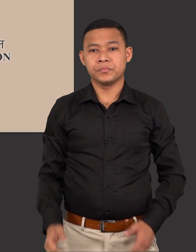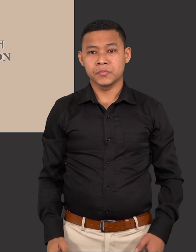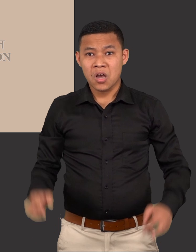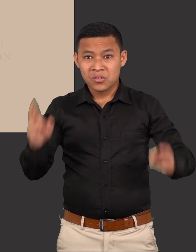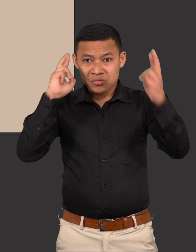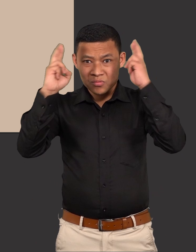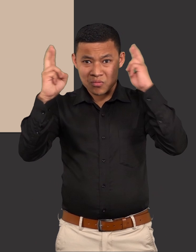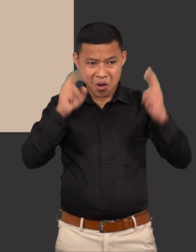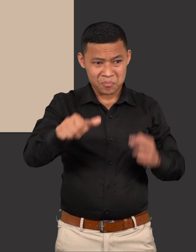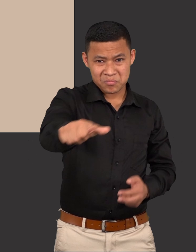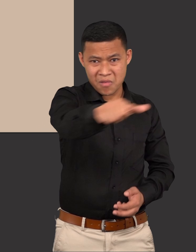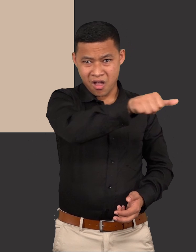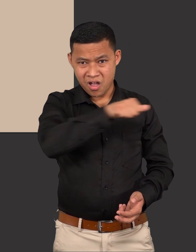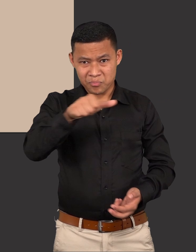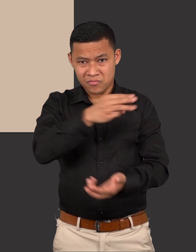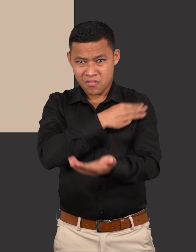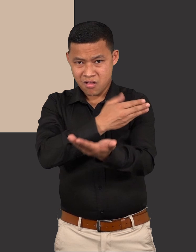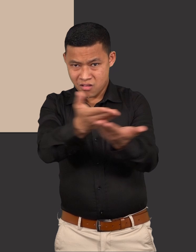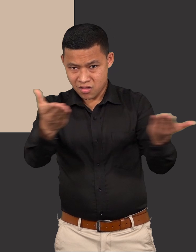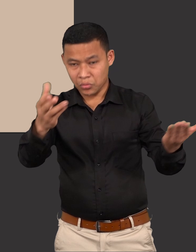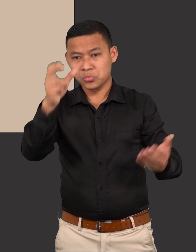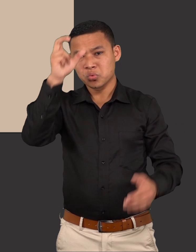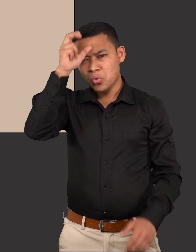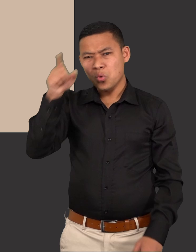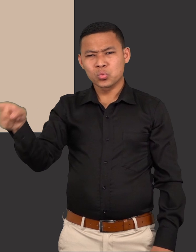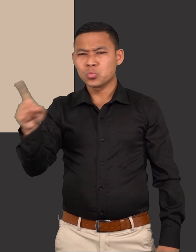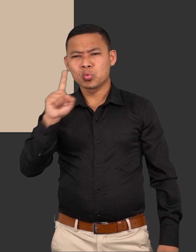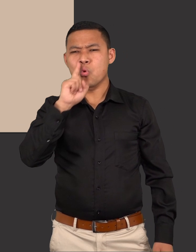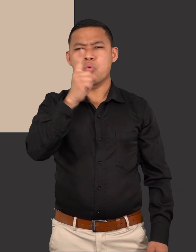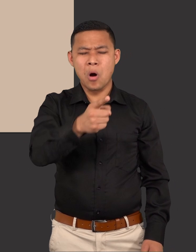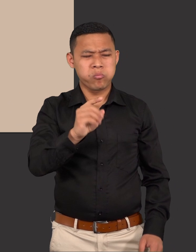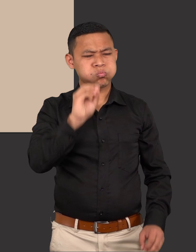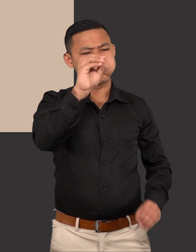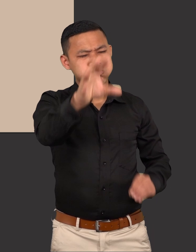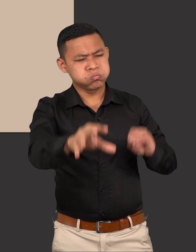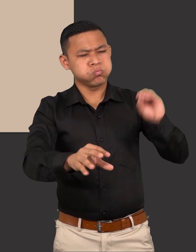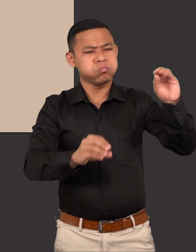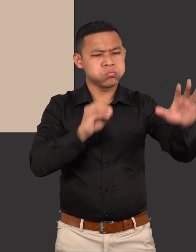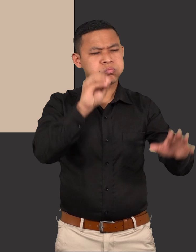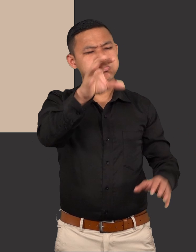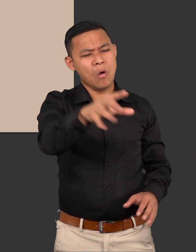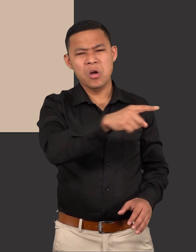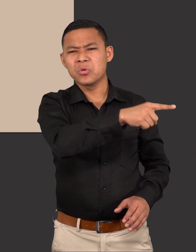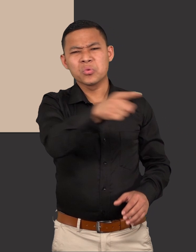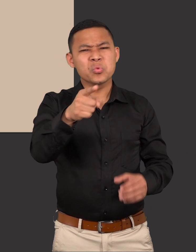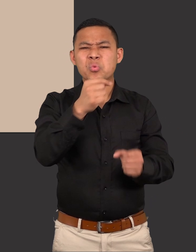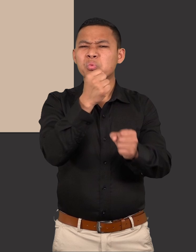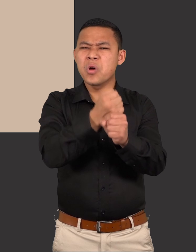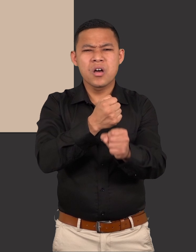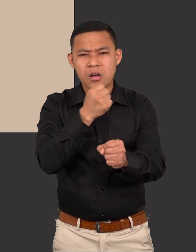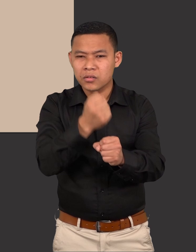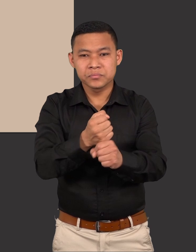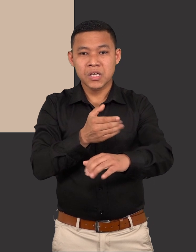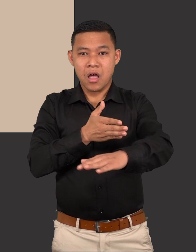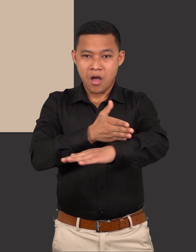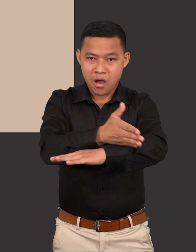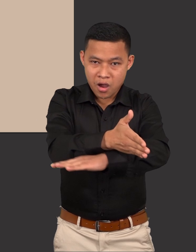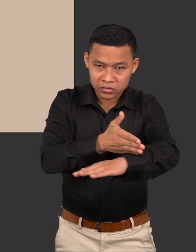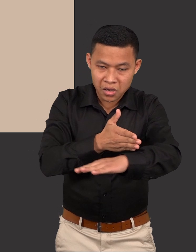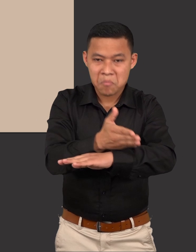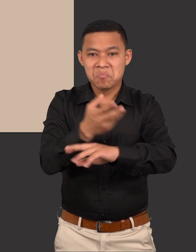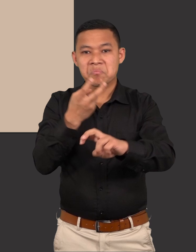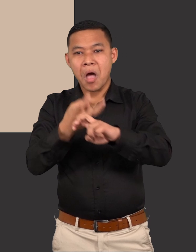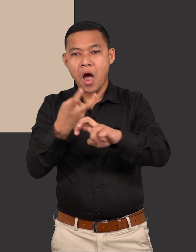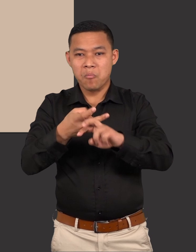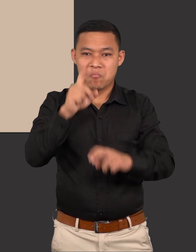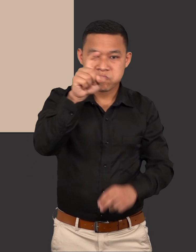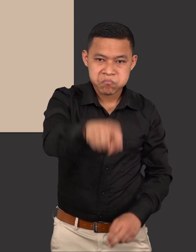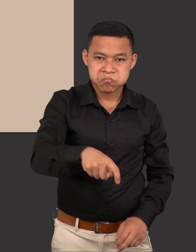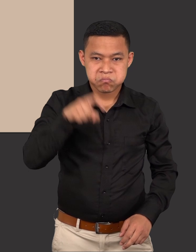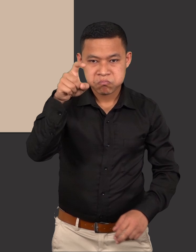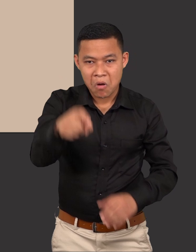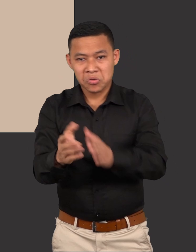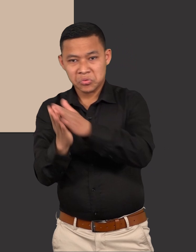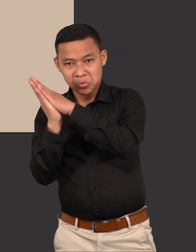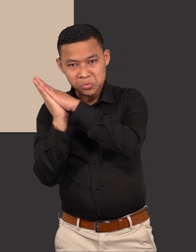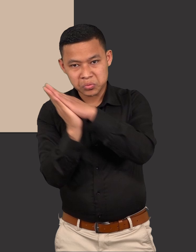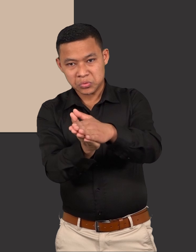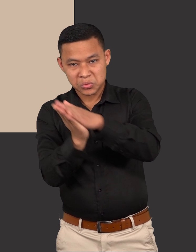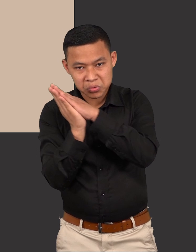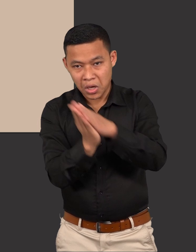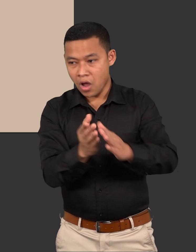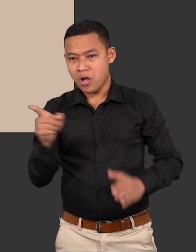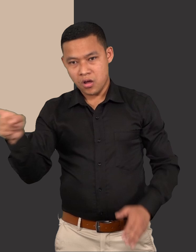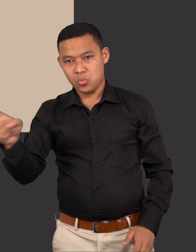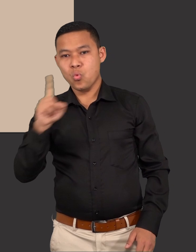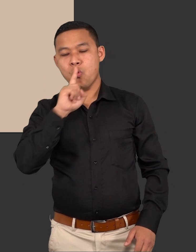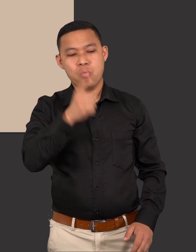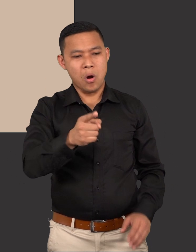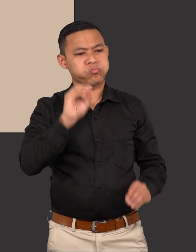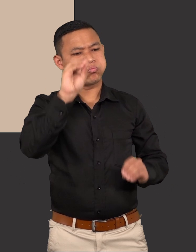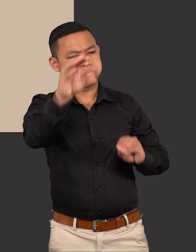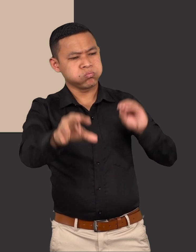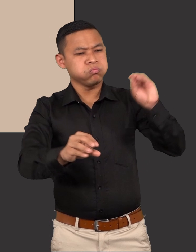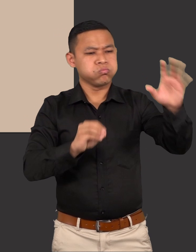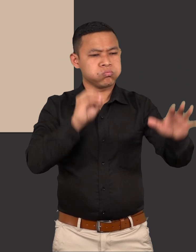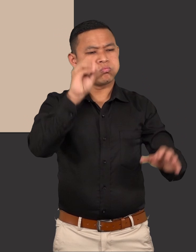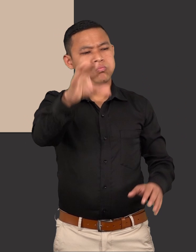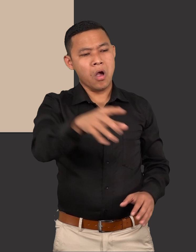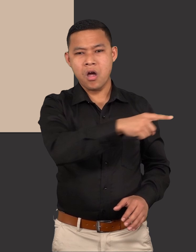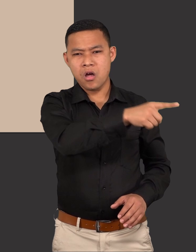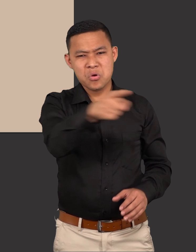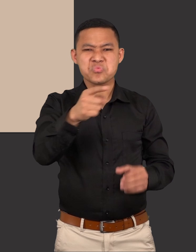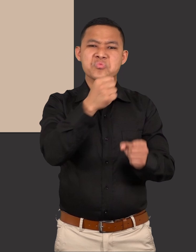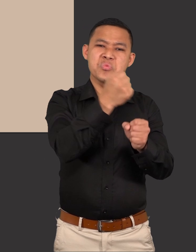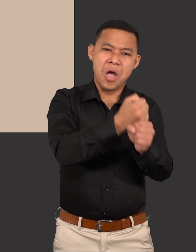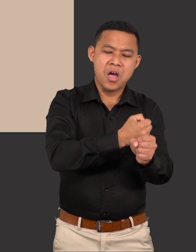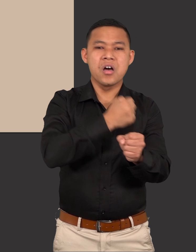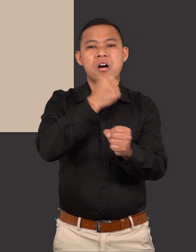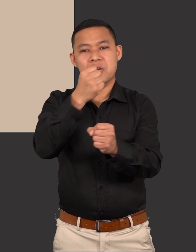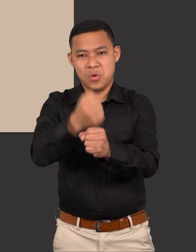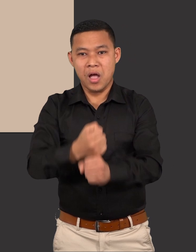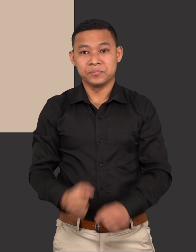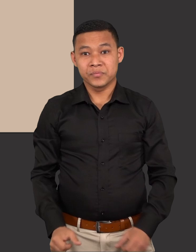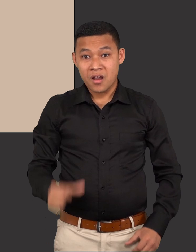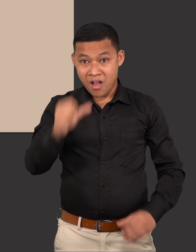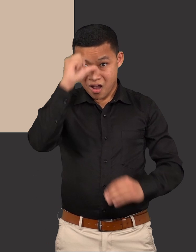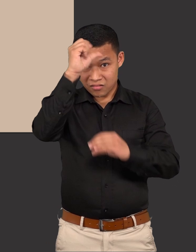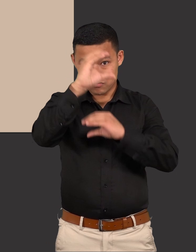And David took a great amount of plunder from the city.